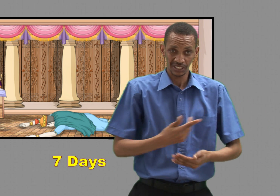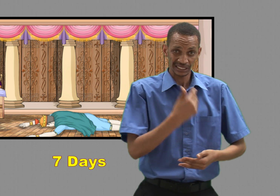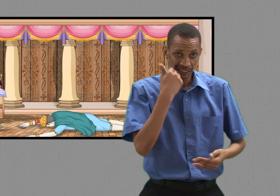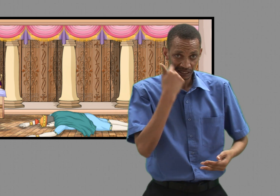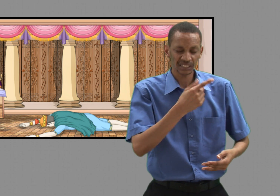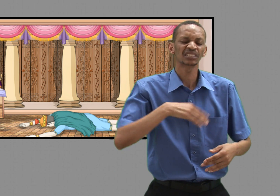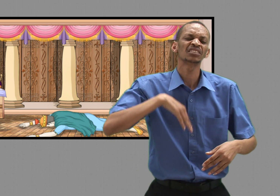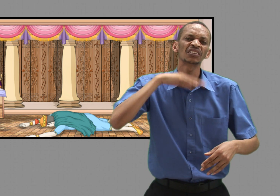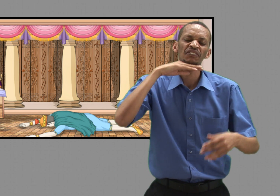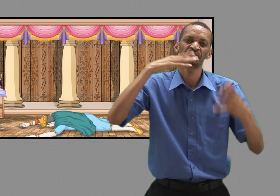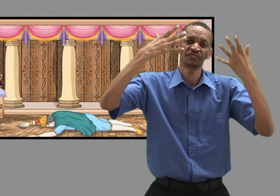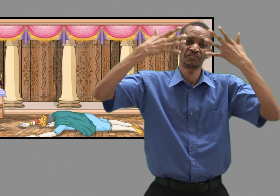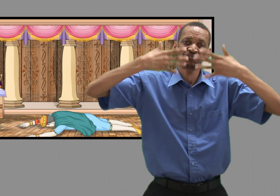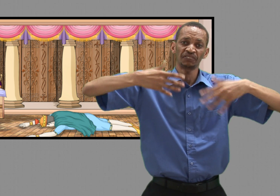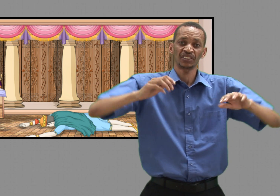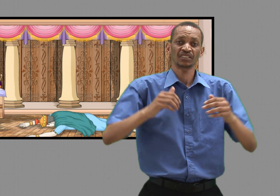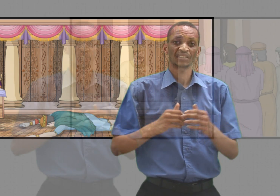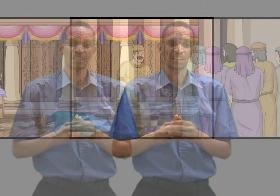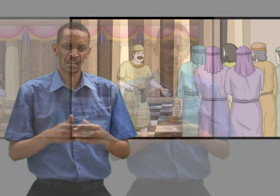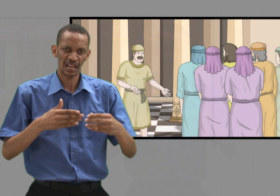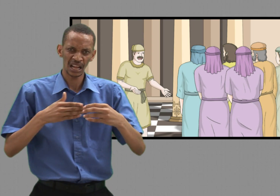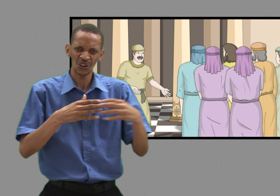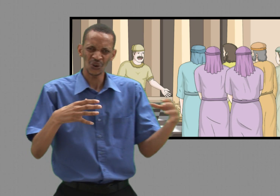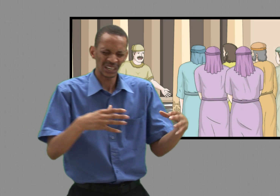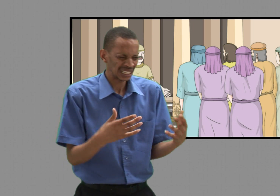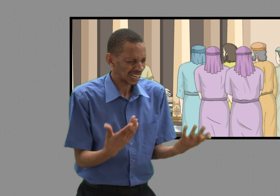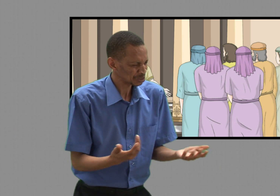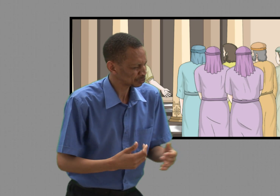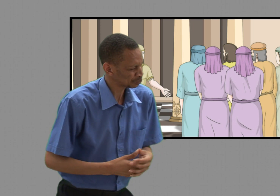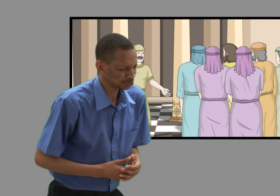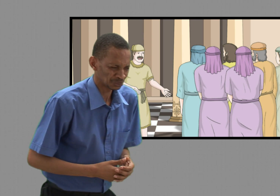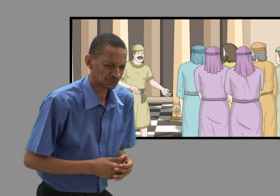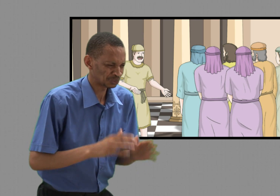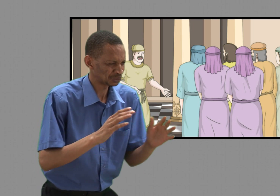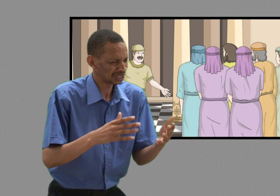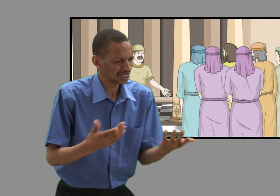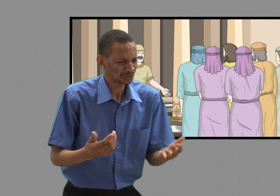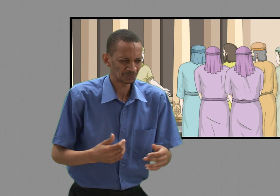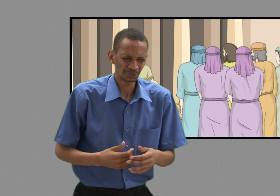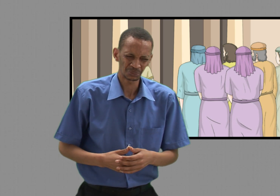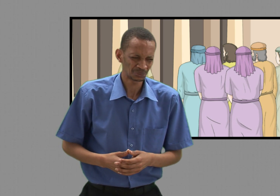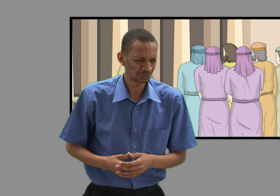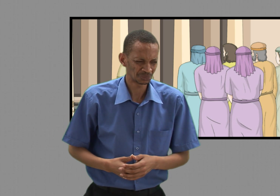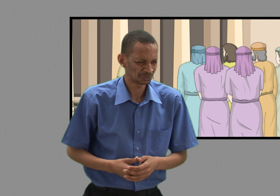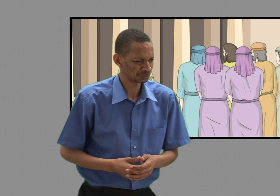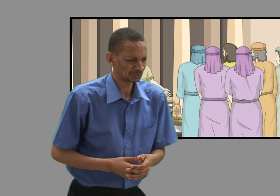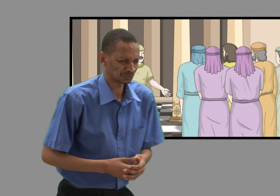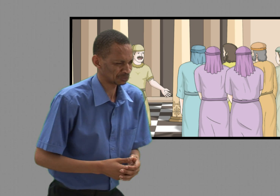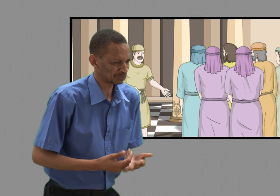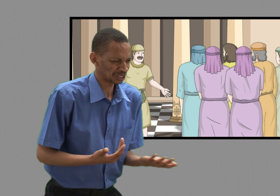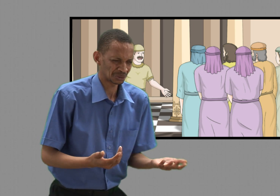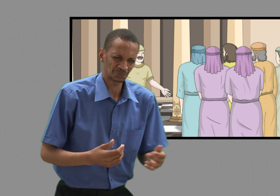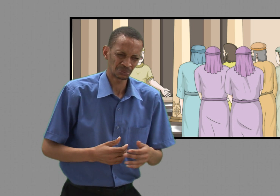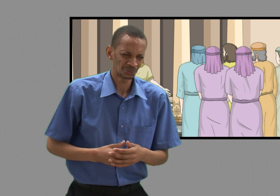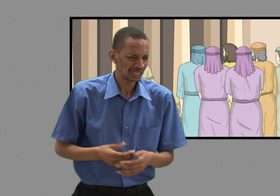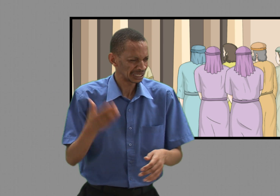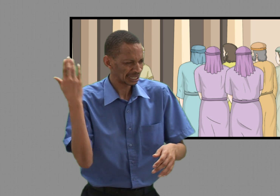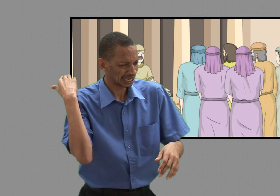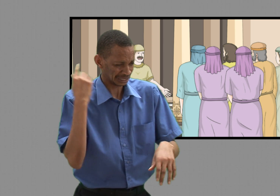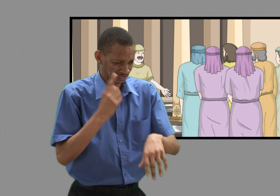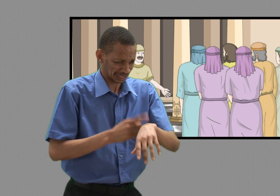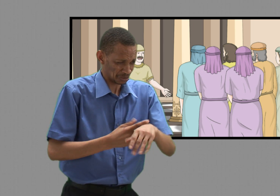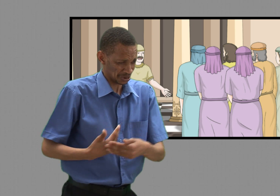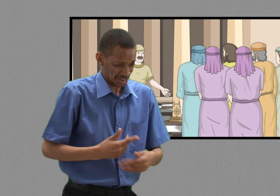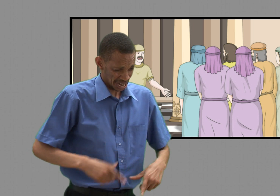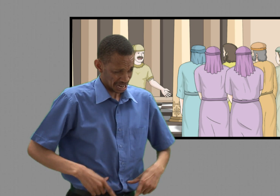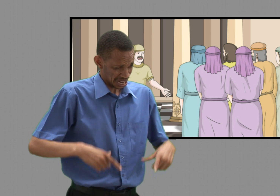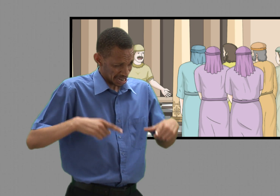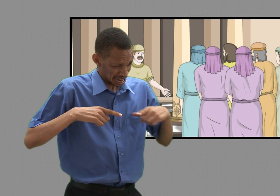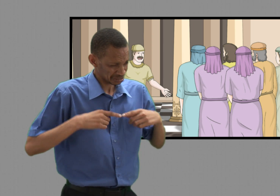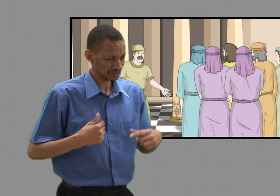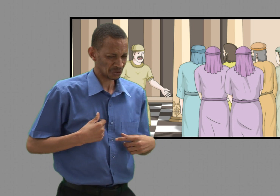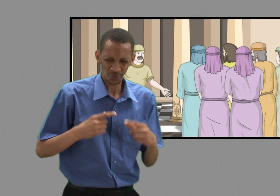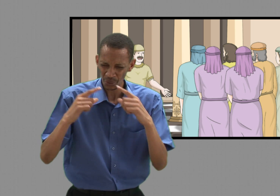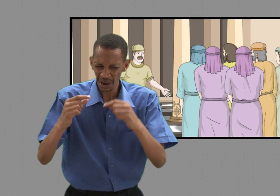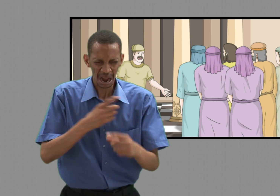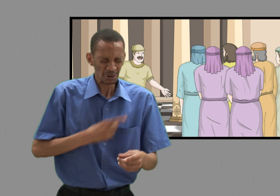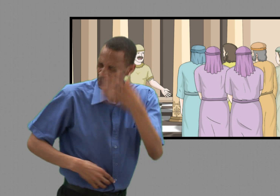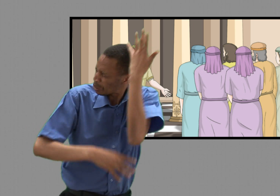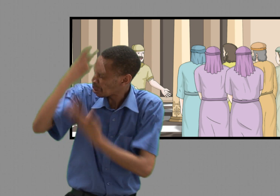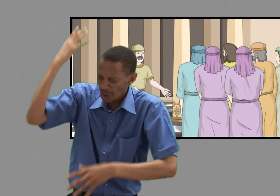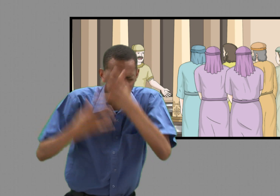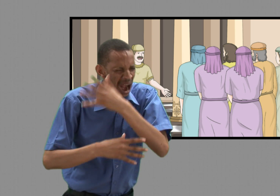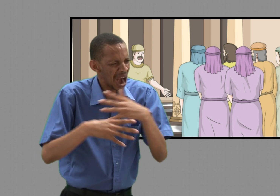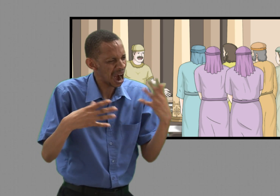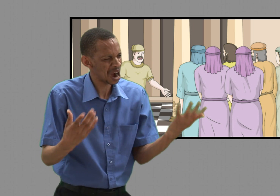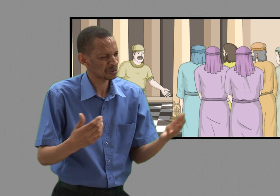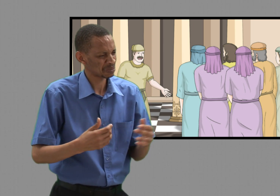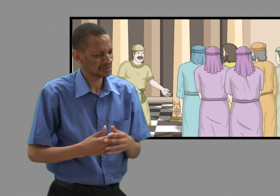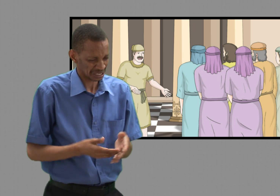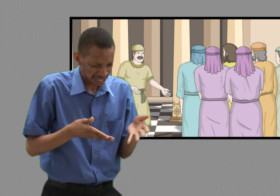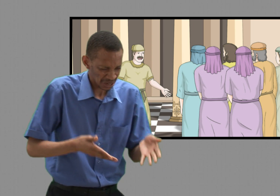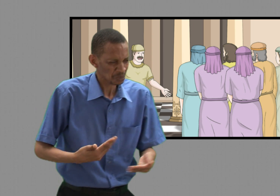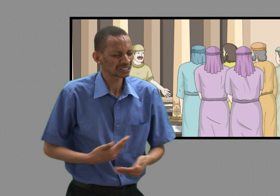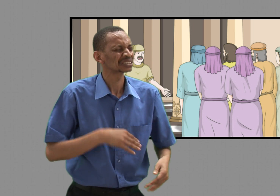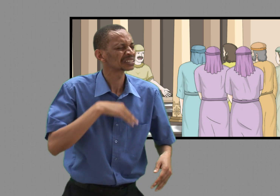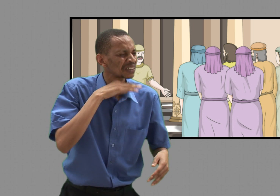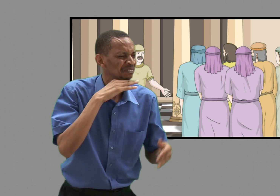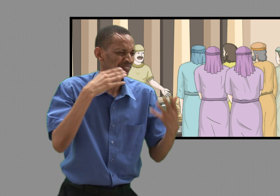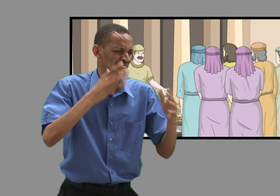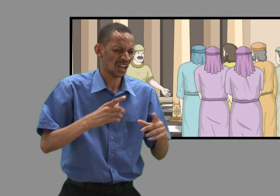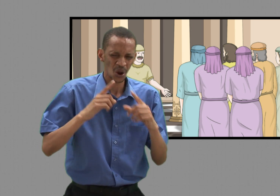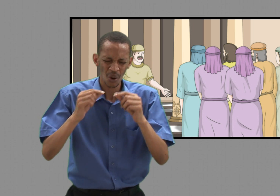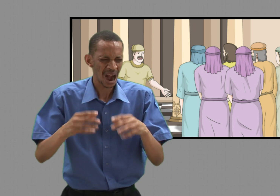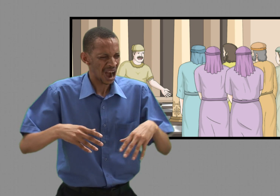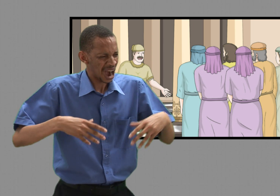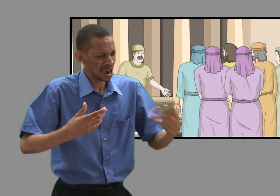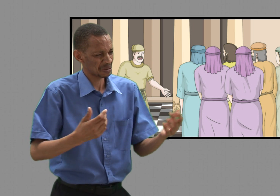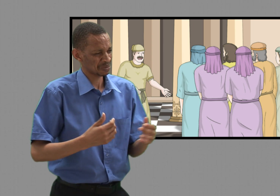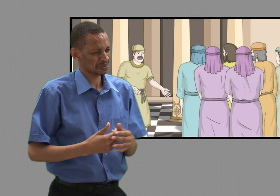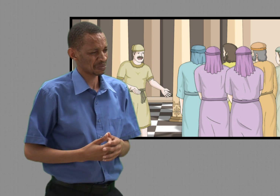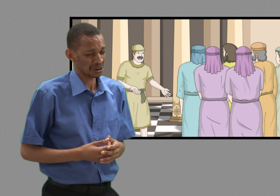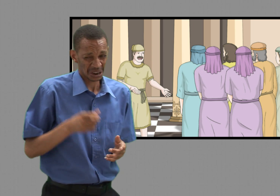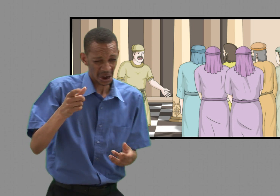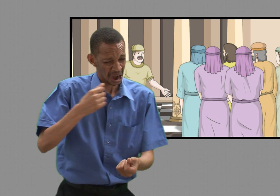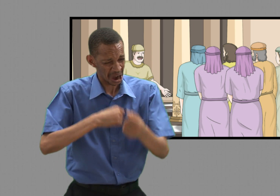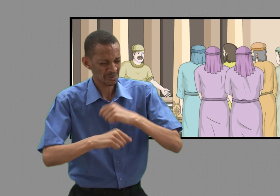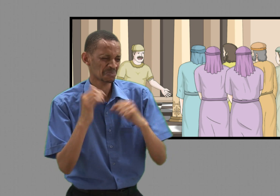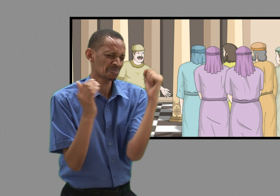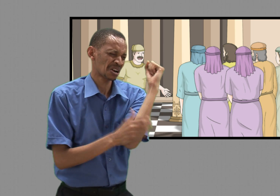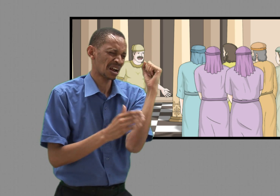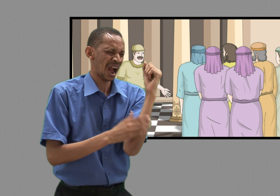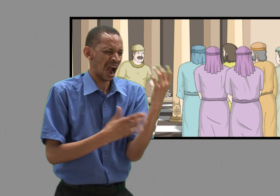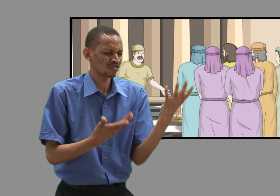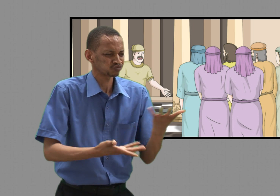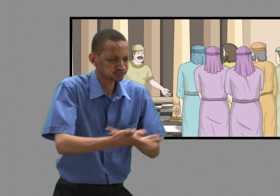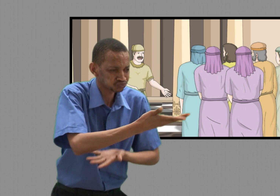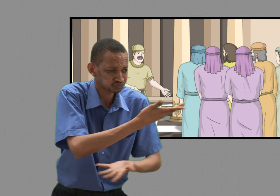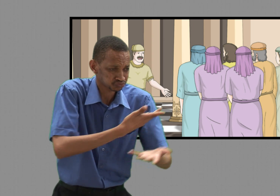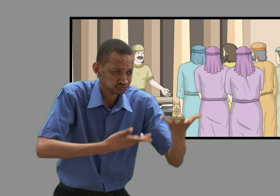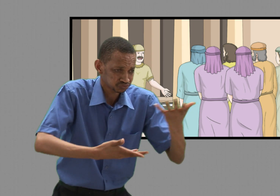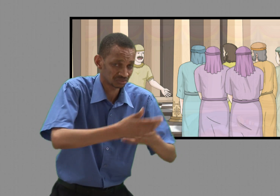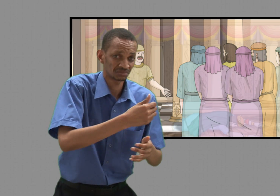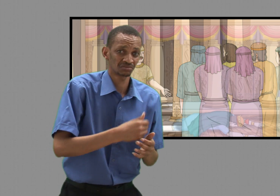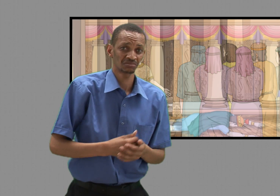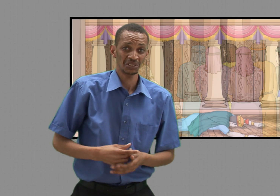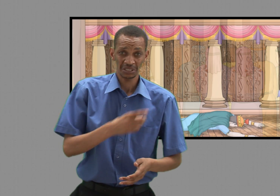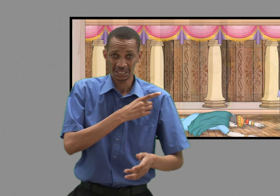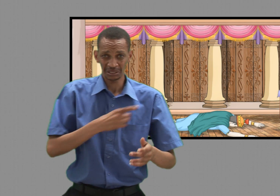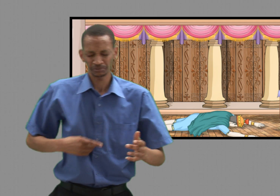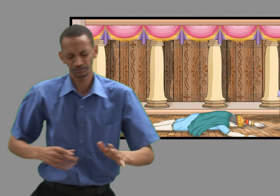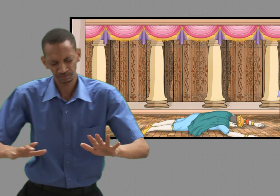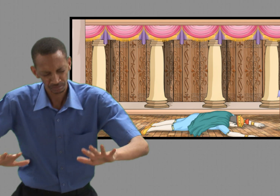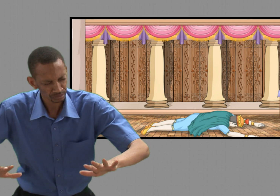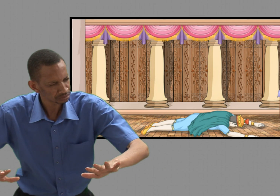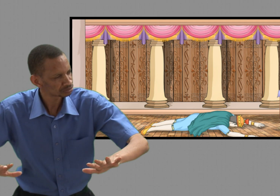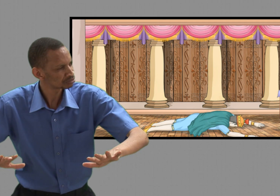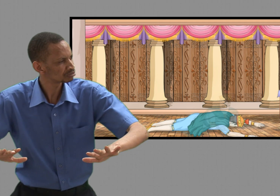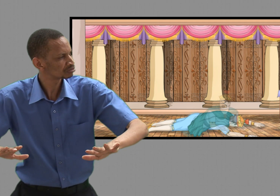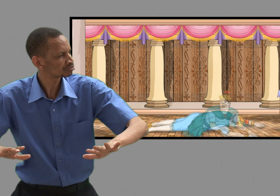But David’s servants were afraid to tell him that the child was dead, for they said, “Look, while the child was alive, we spoke to him, and he would not listen to us. So how can we tell him the child is dead? He may even harm himself.”